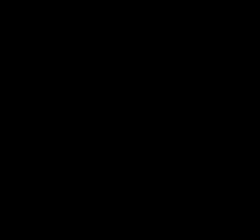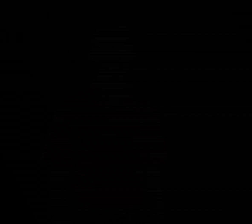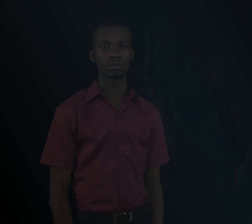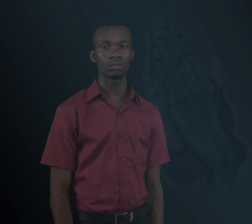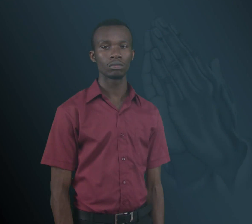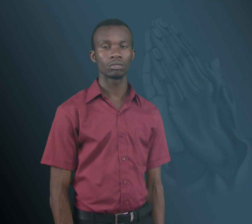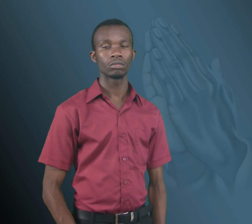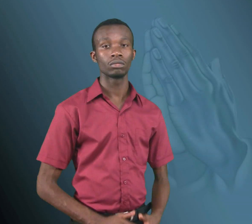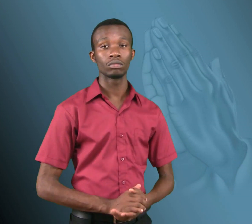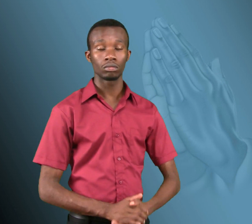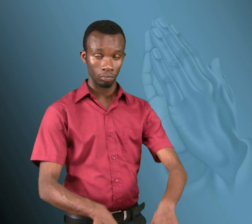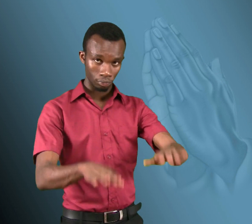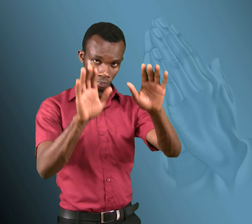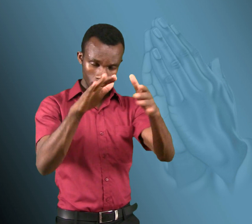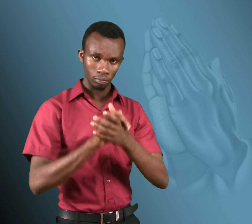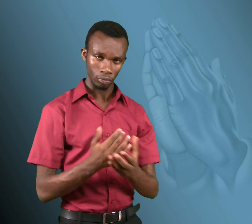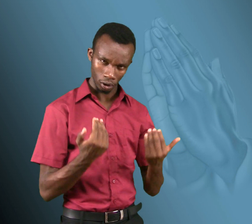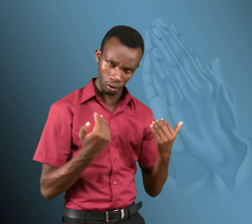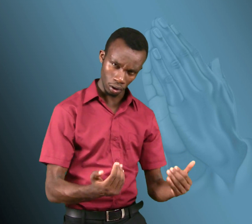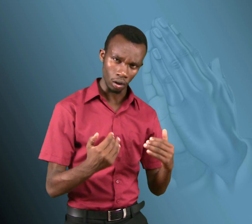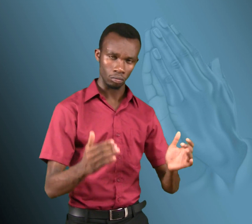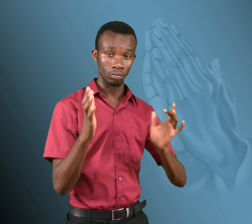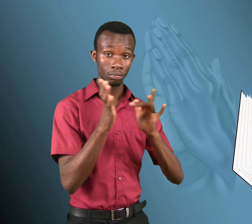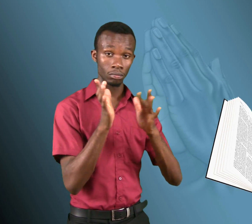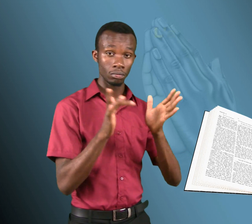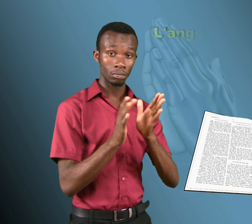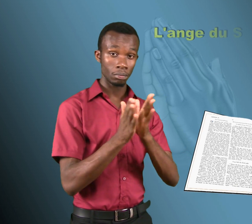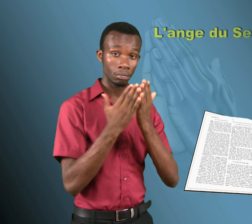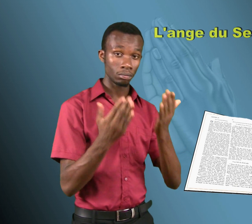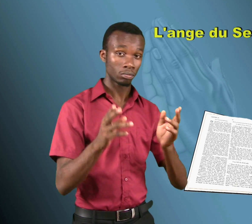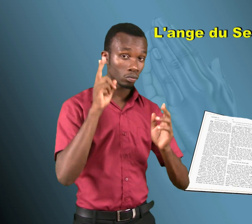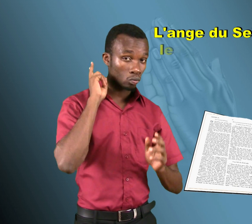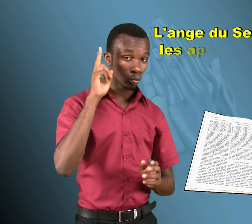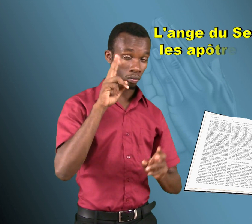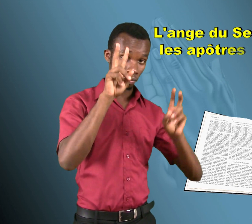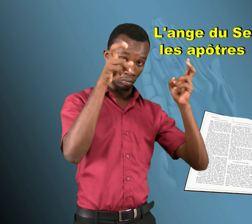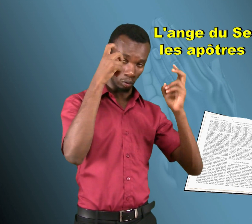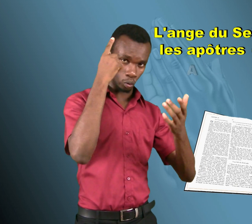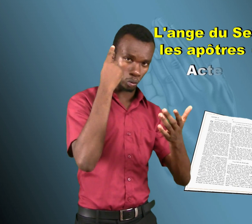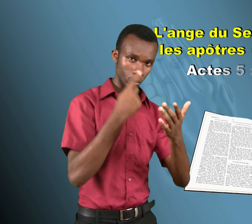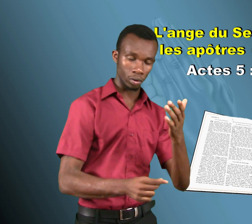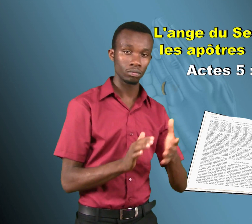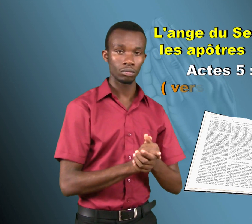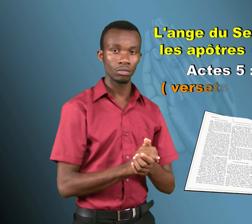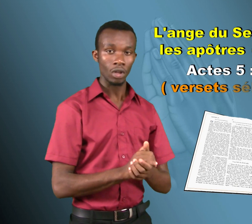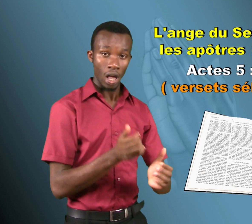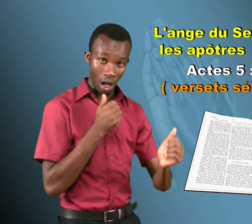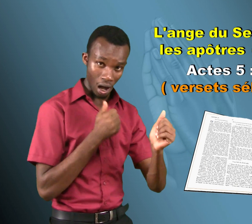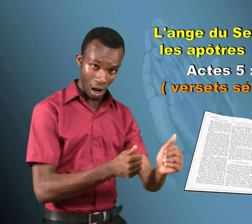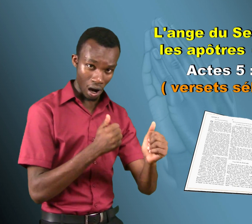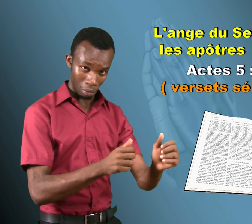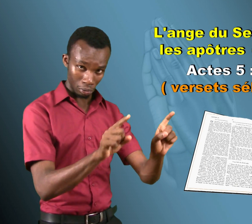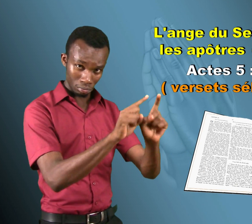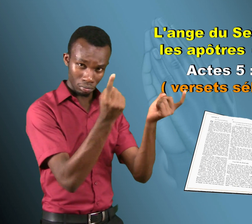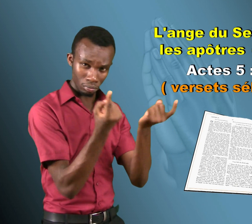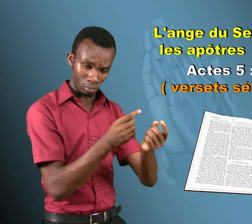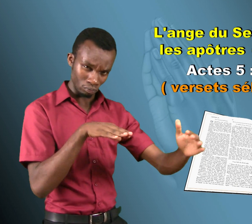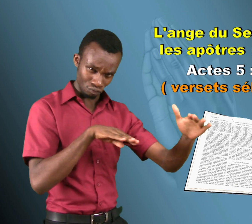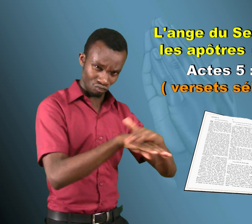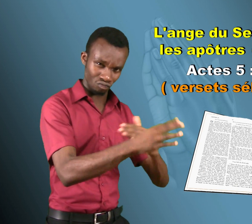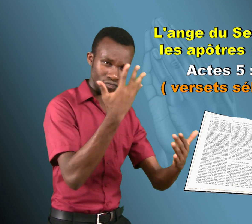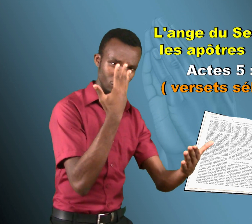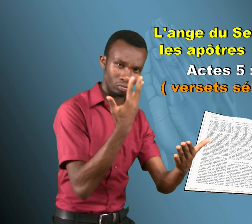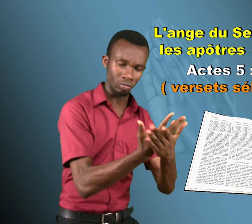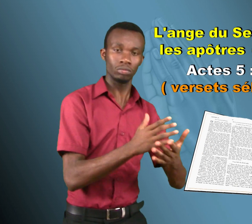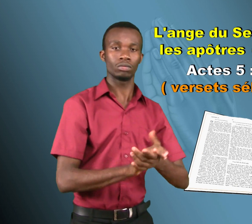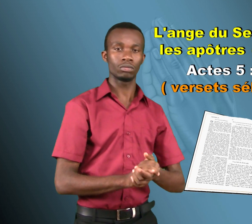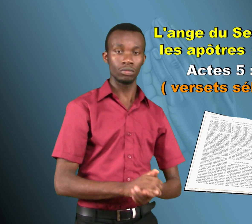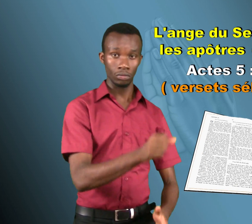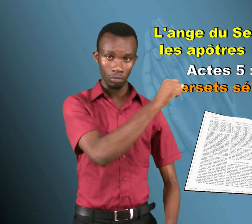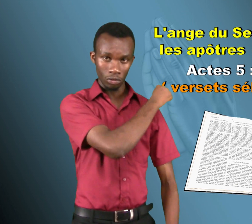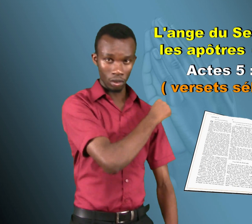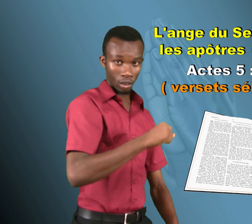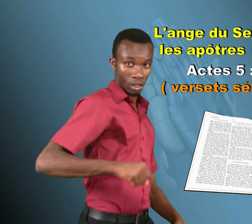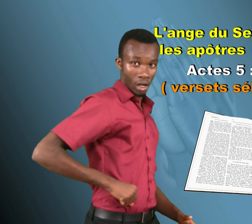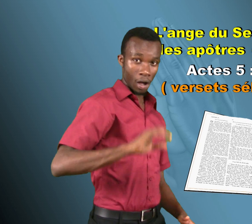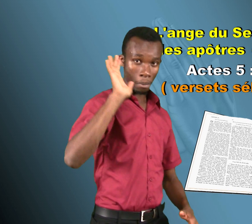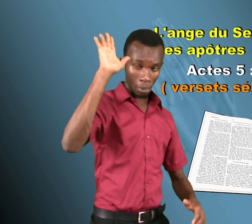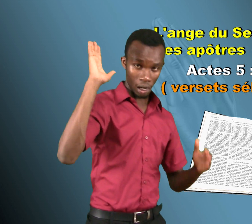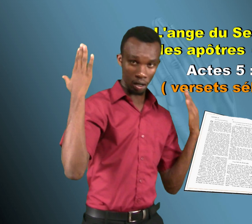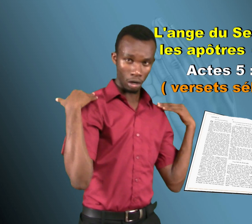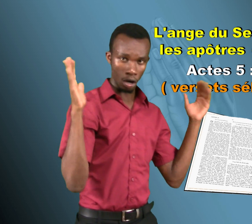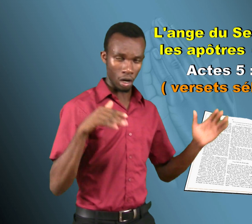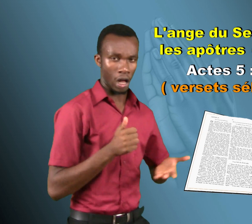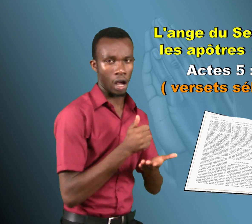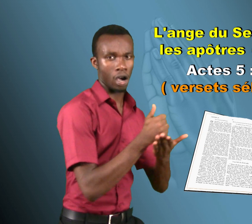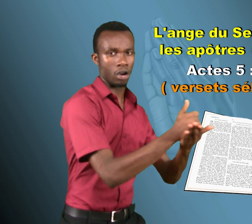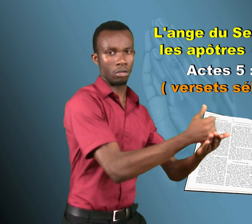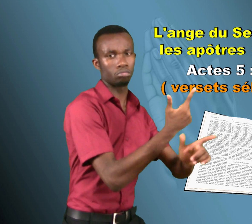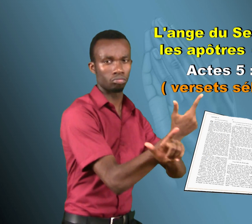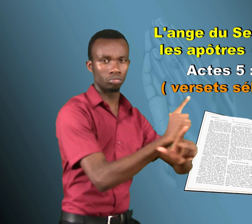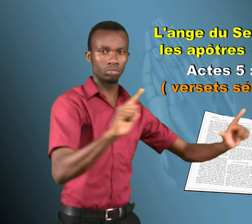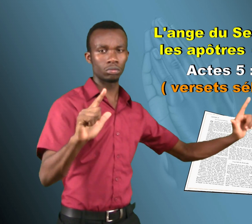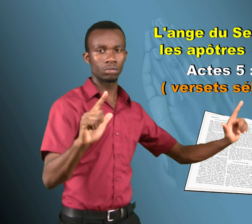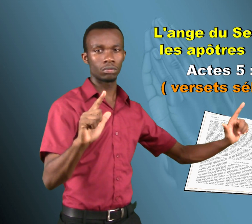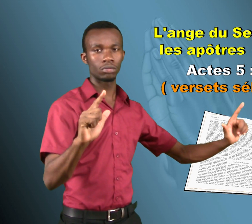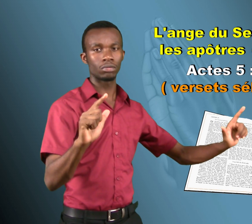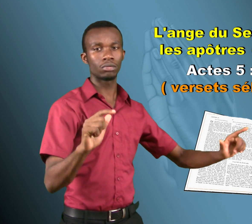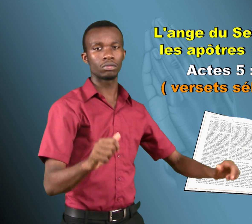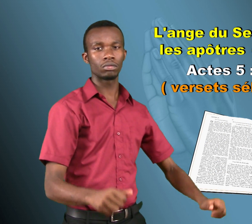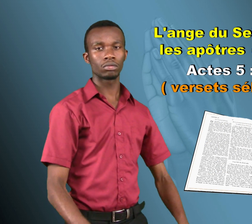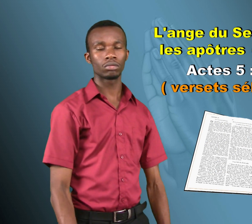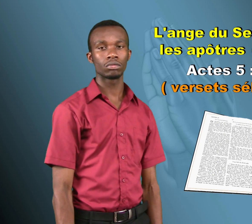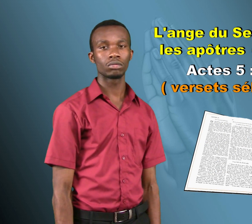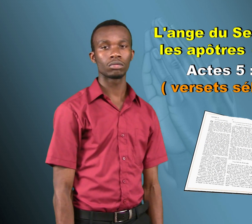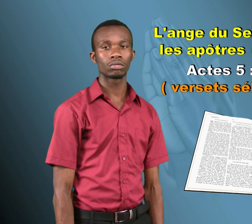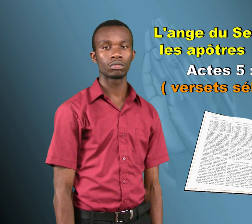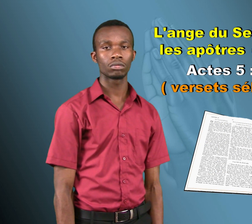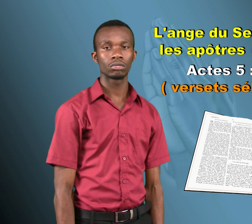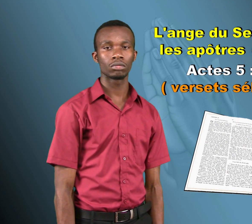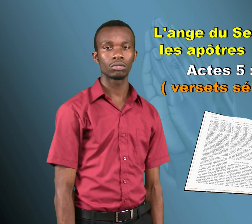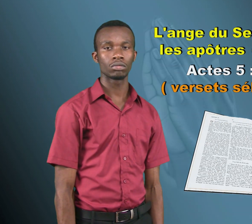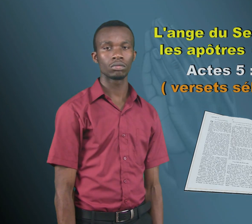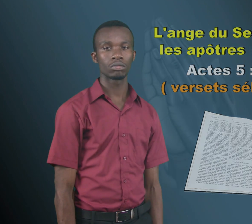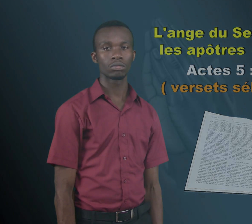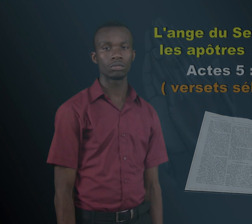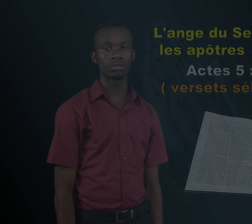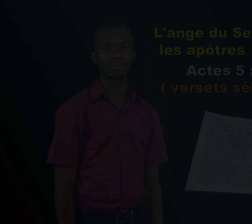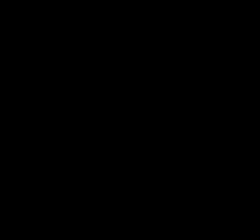The Lord's angel frees the apostles from prison